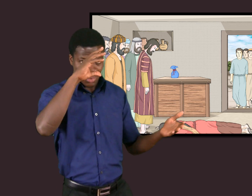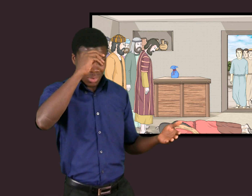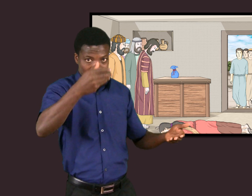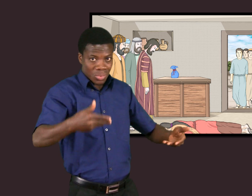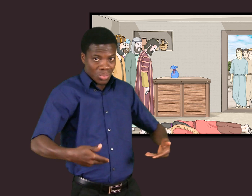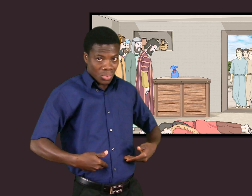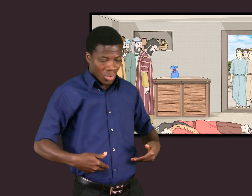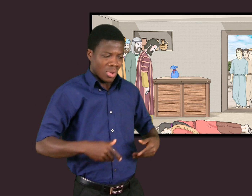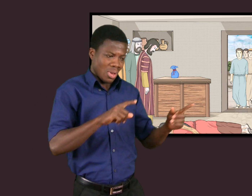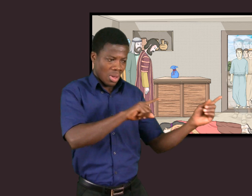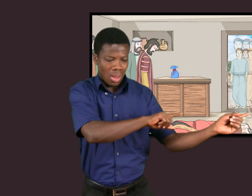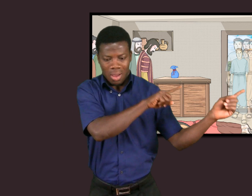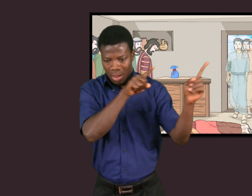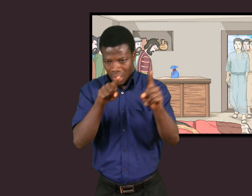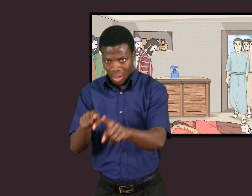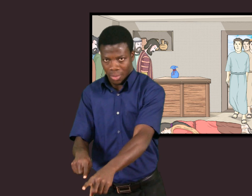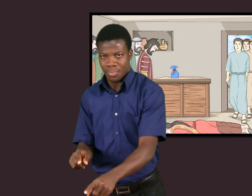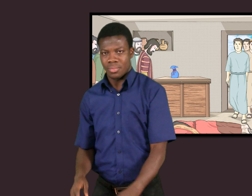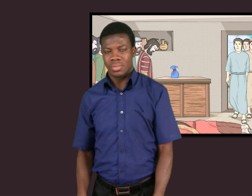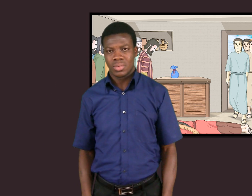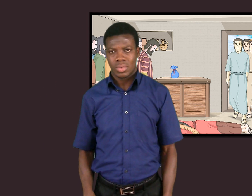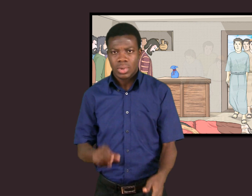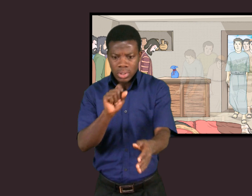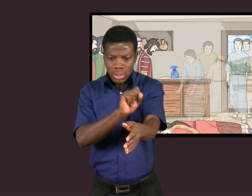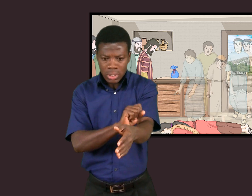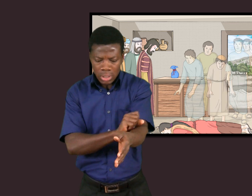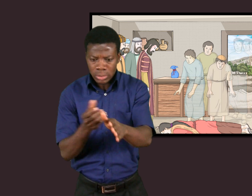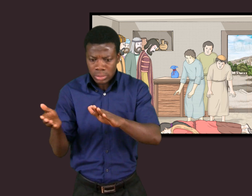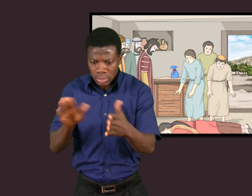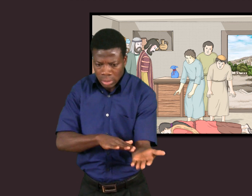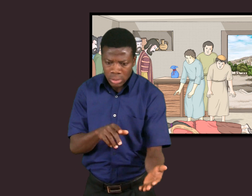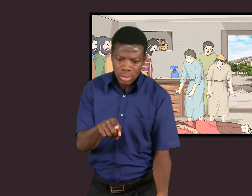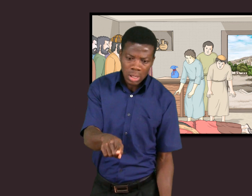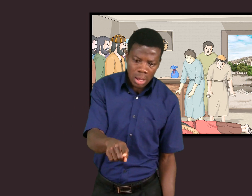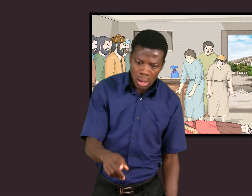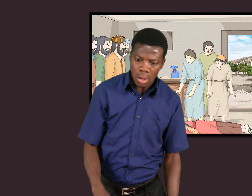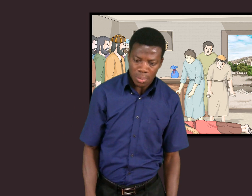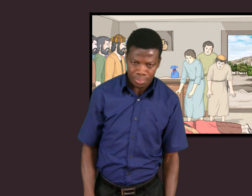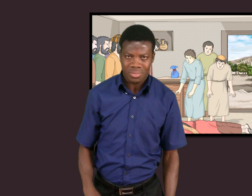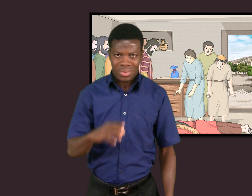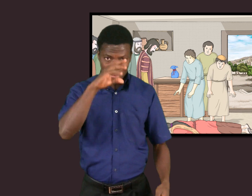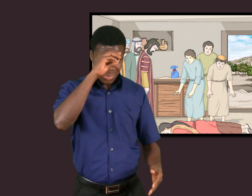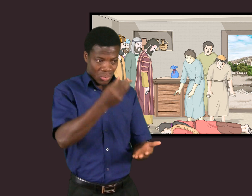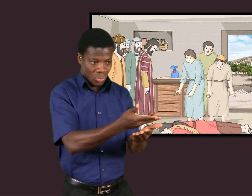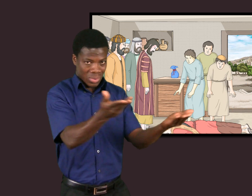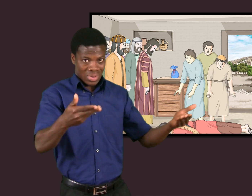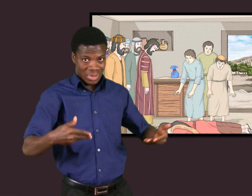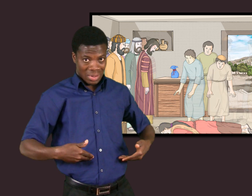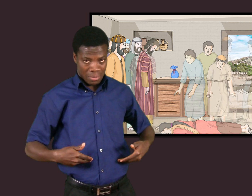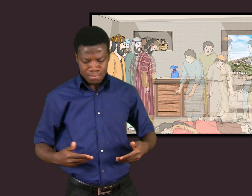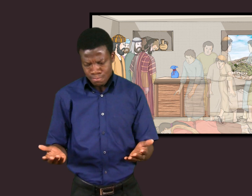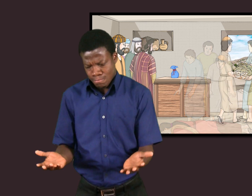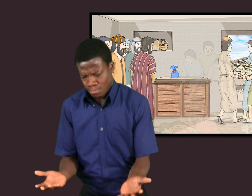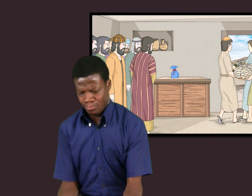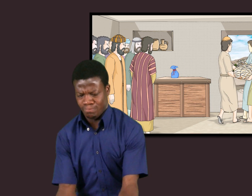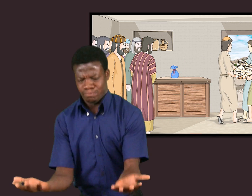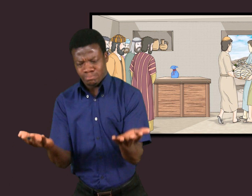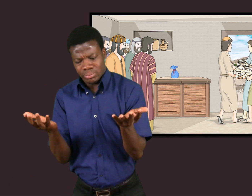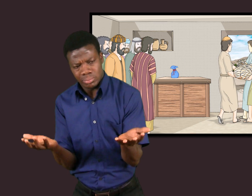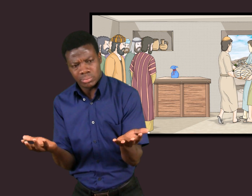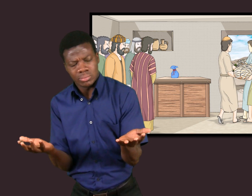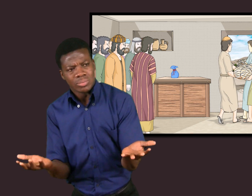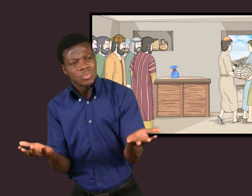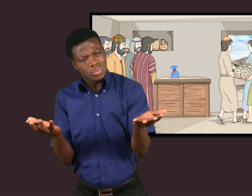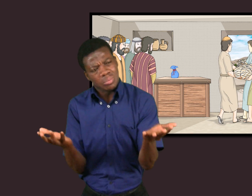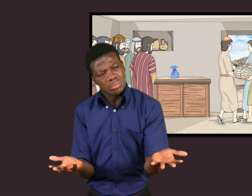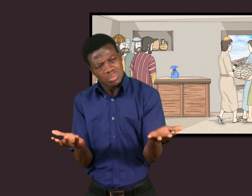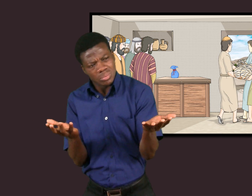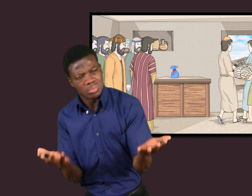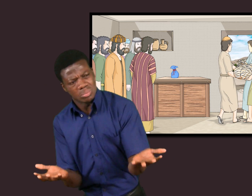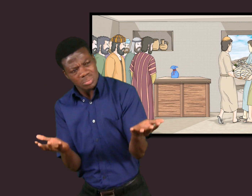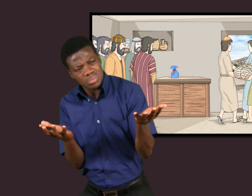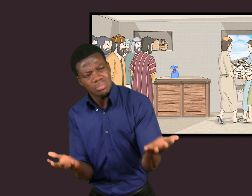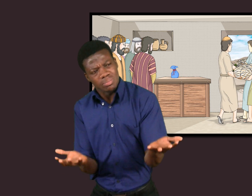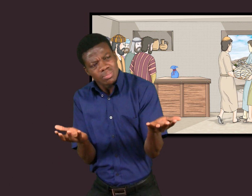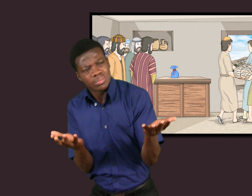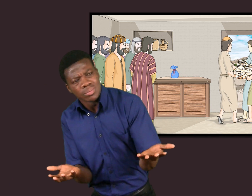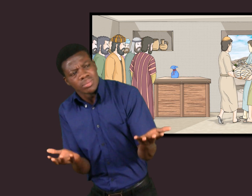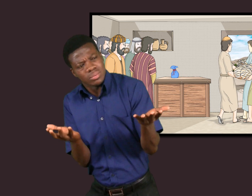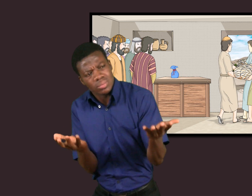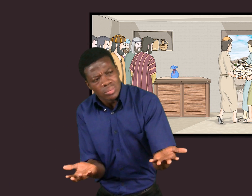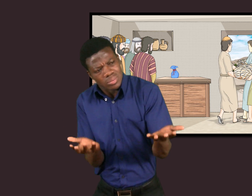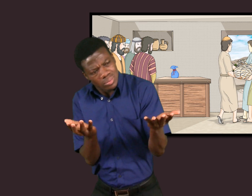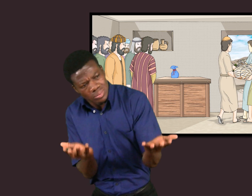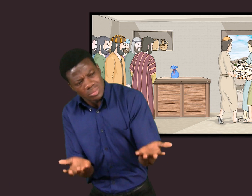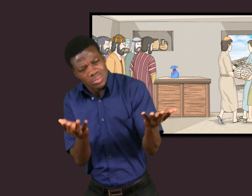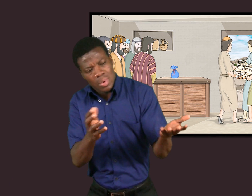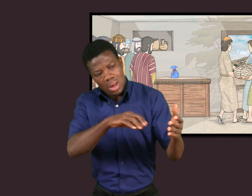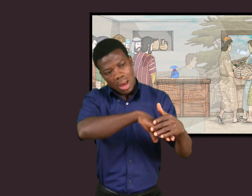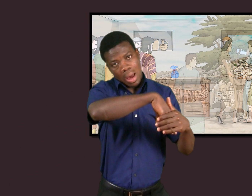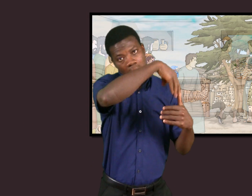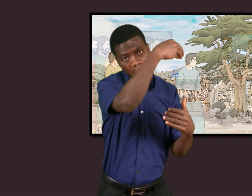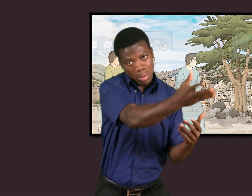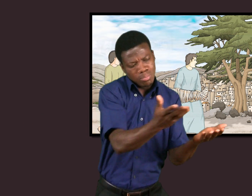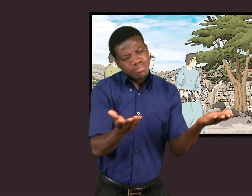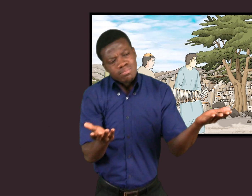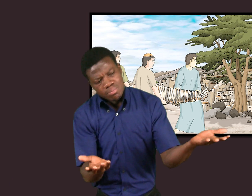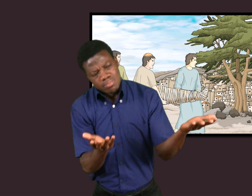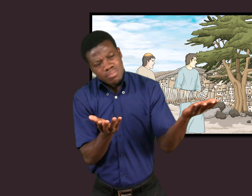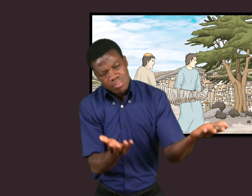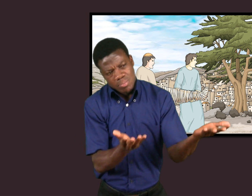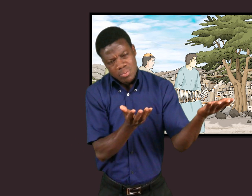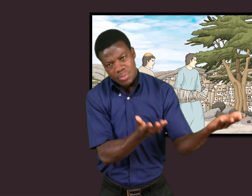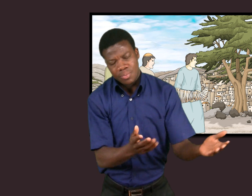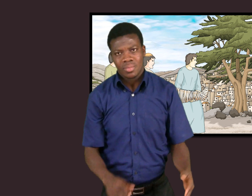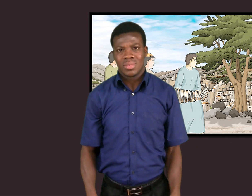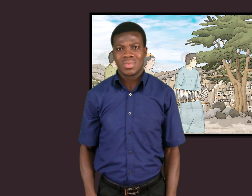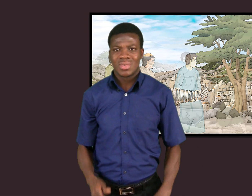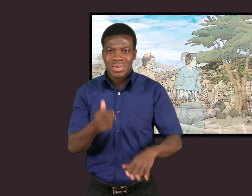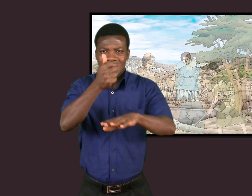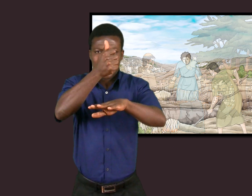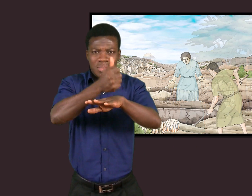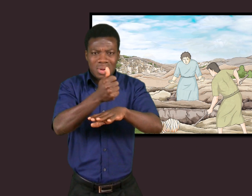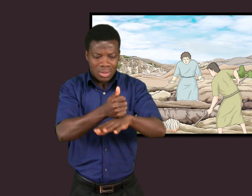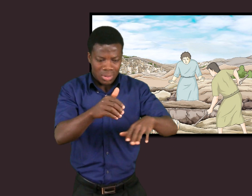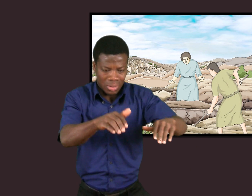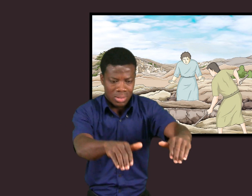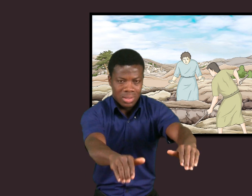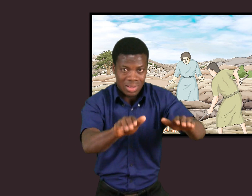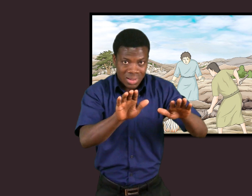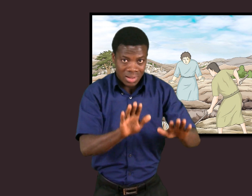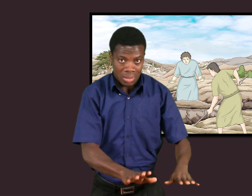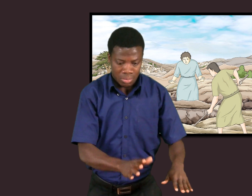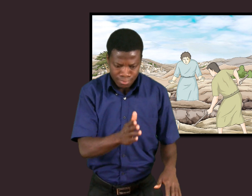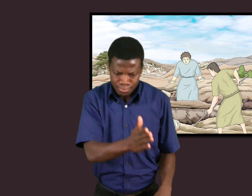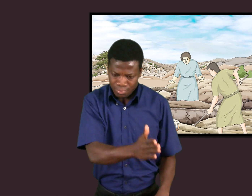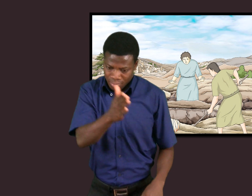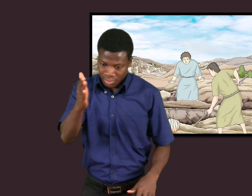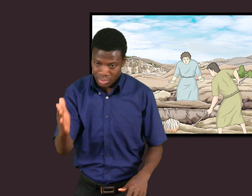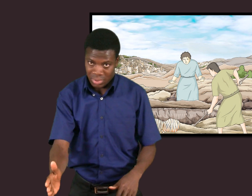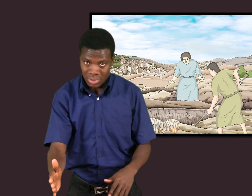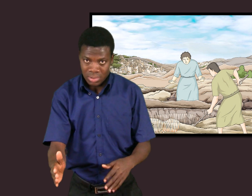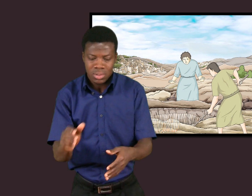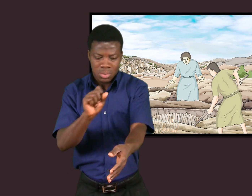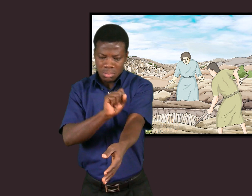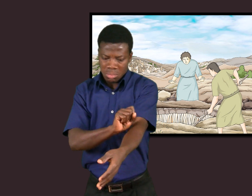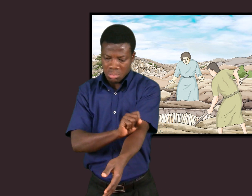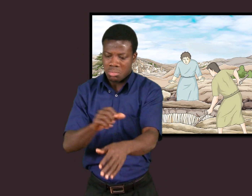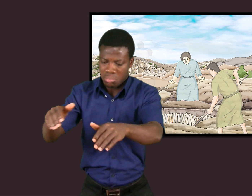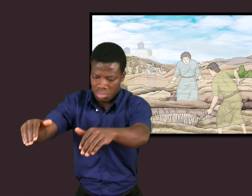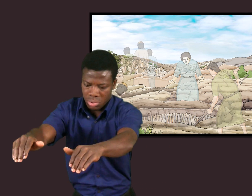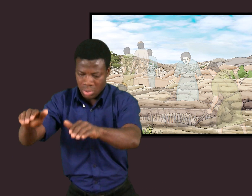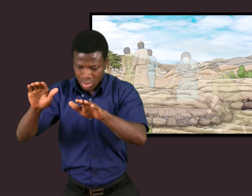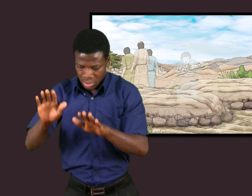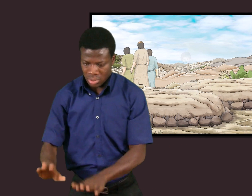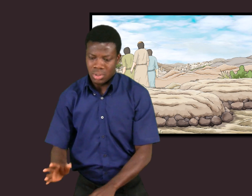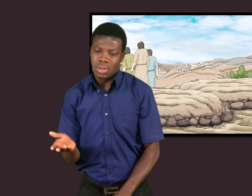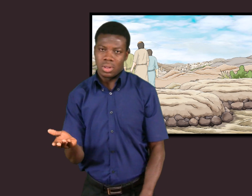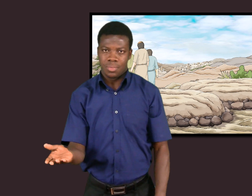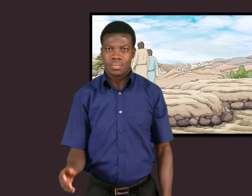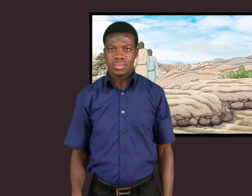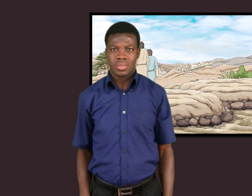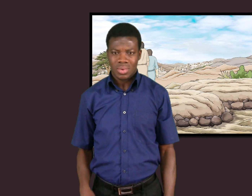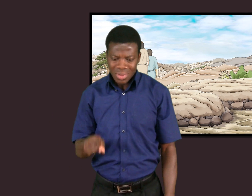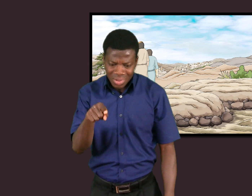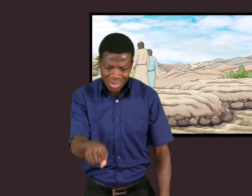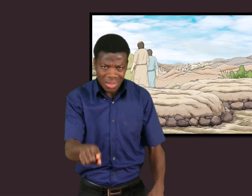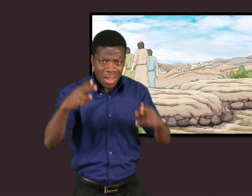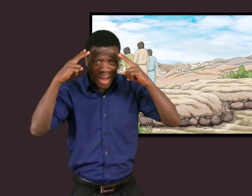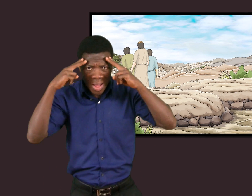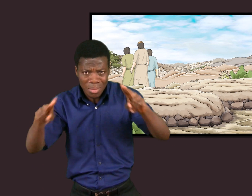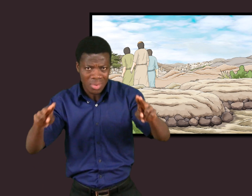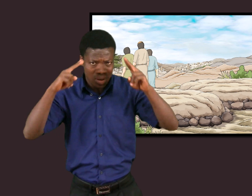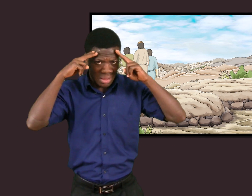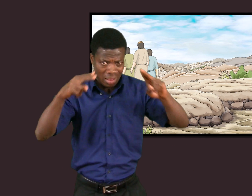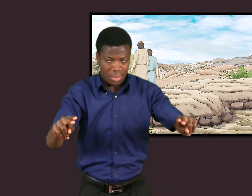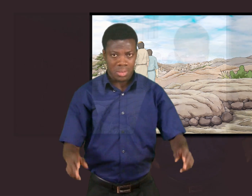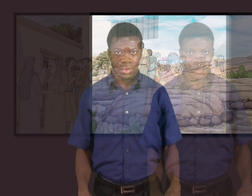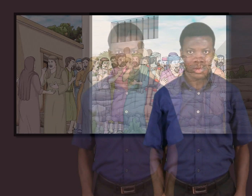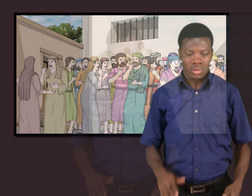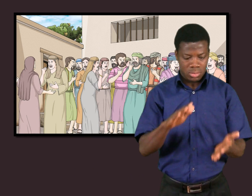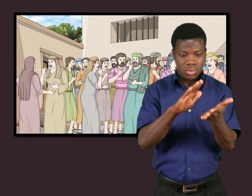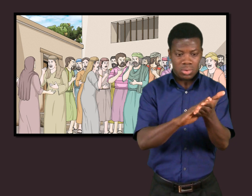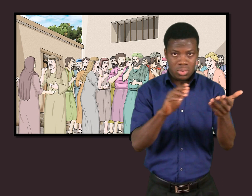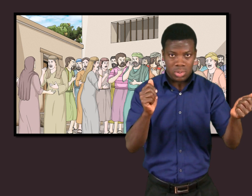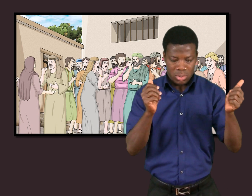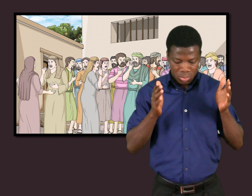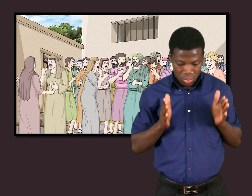Then the young men came in and, finding her dead, carried her out and buried her beside her husband.